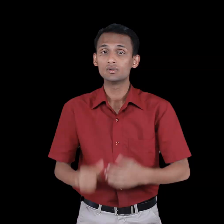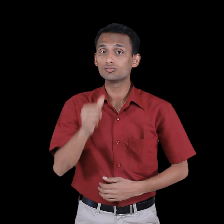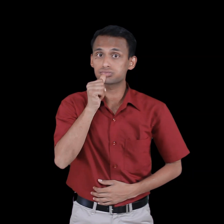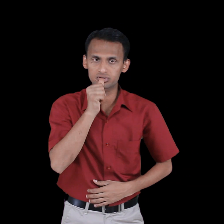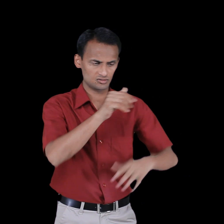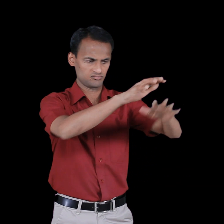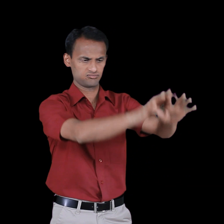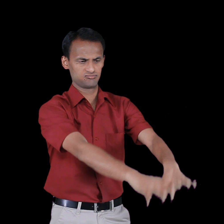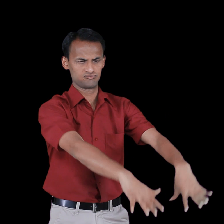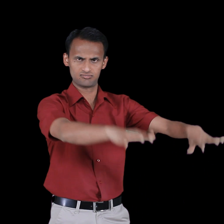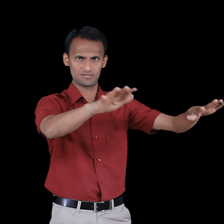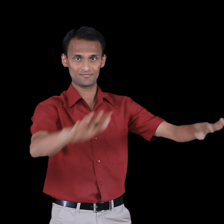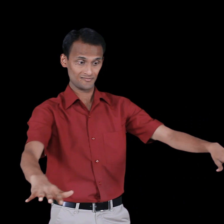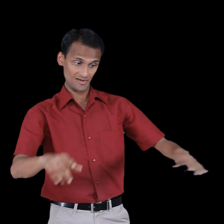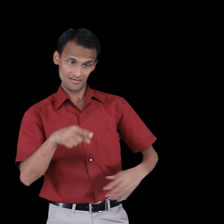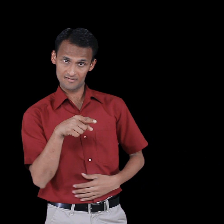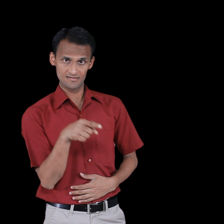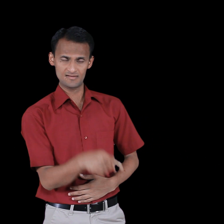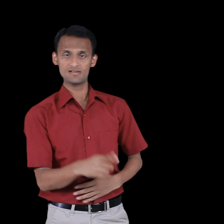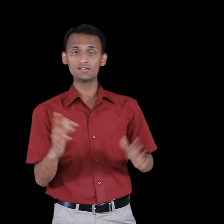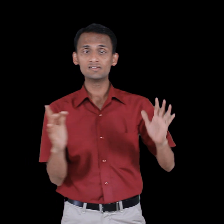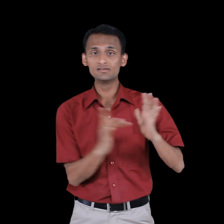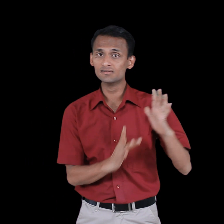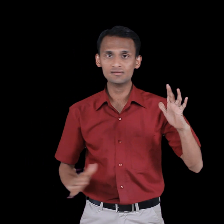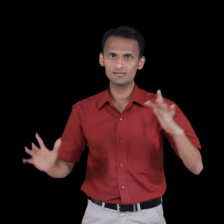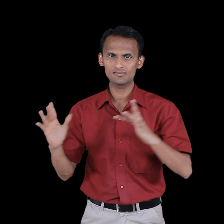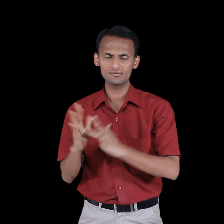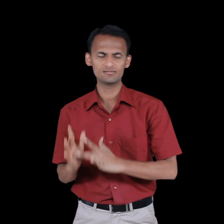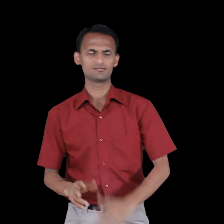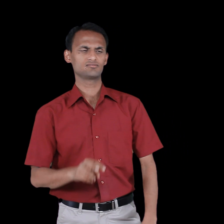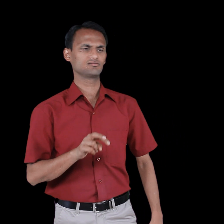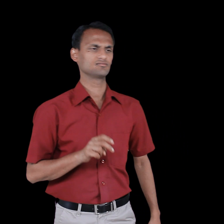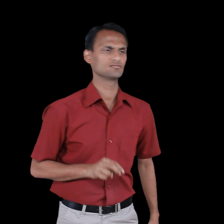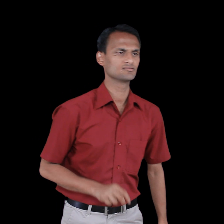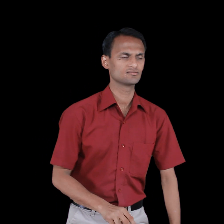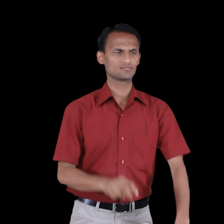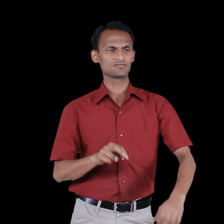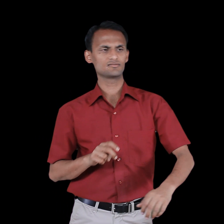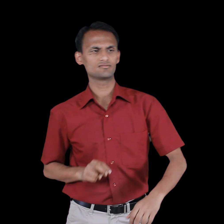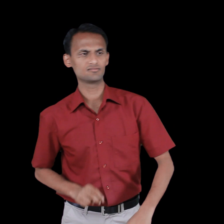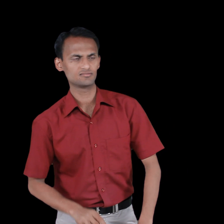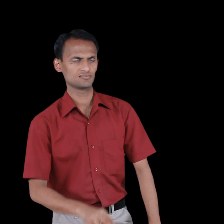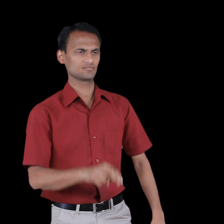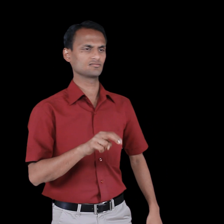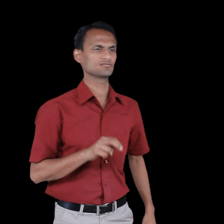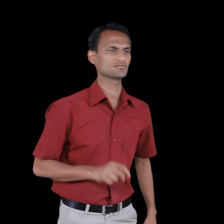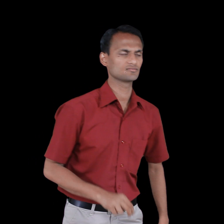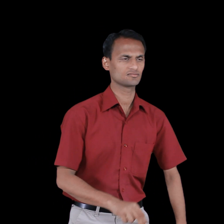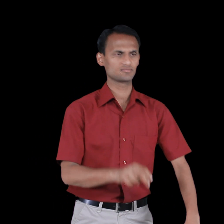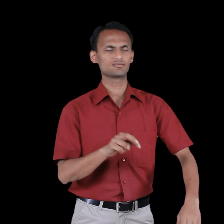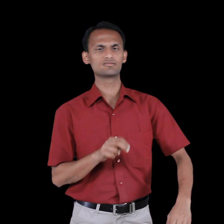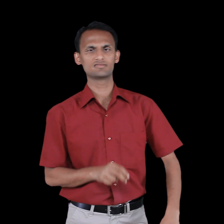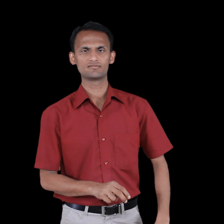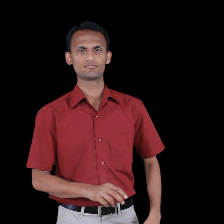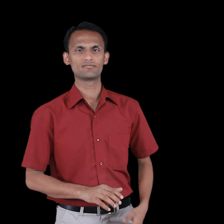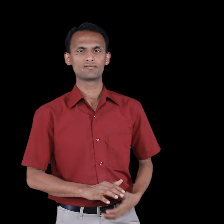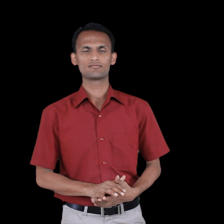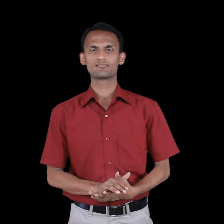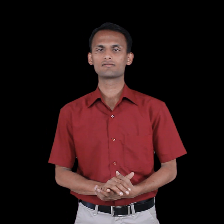Jesus walk on water